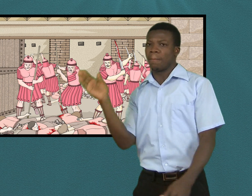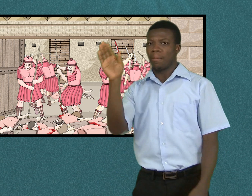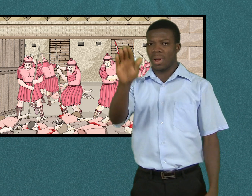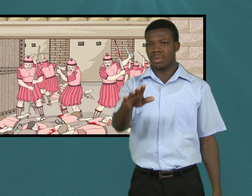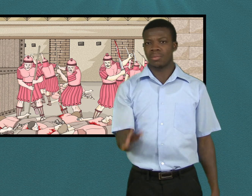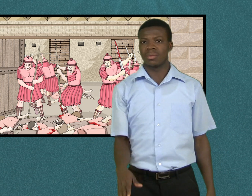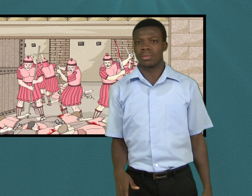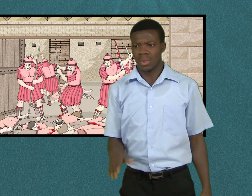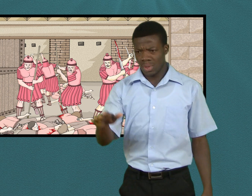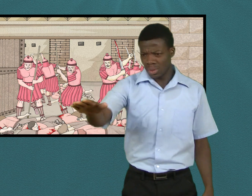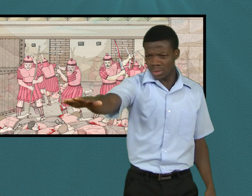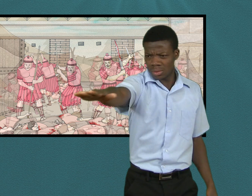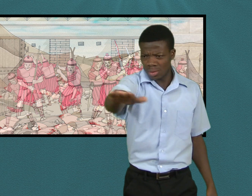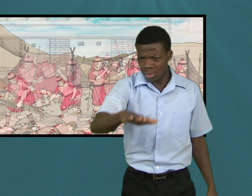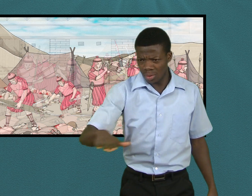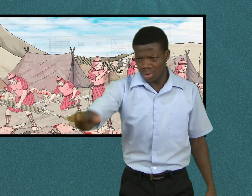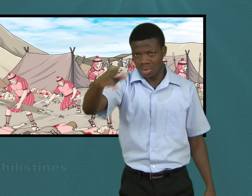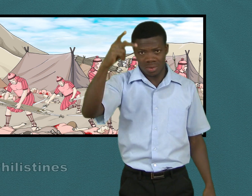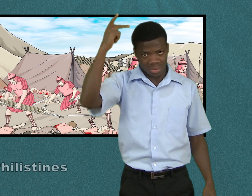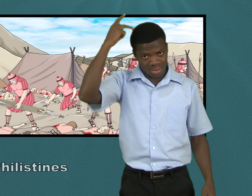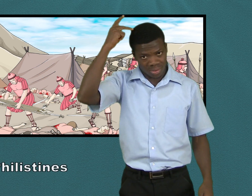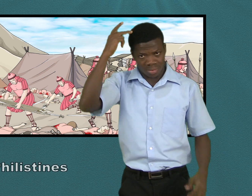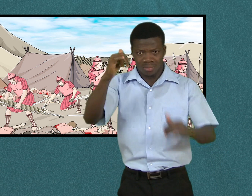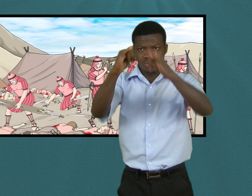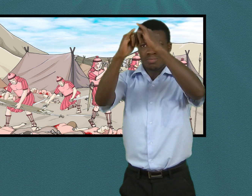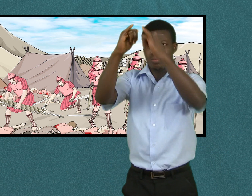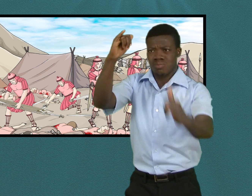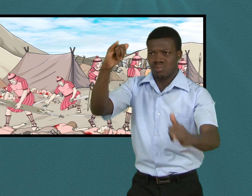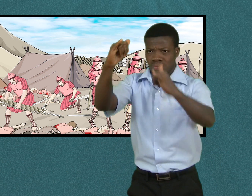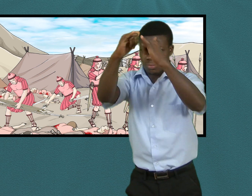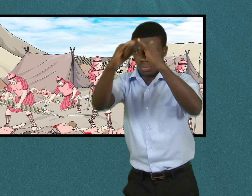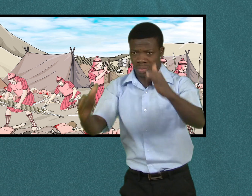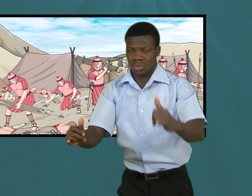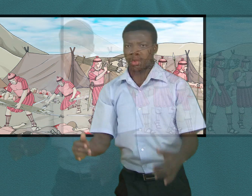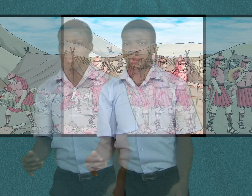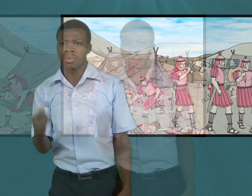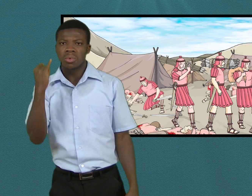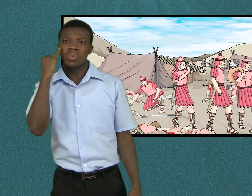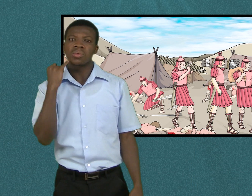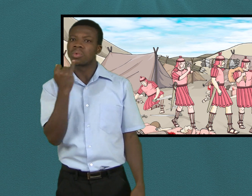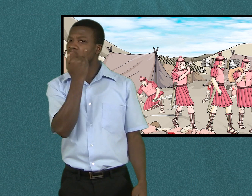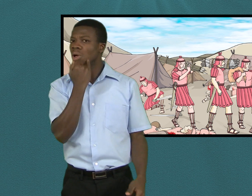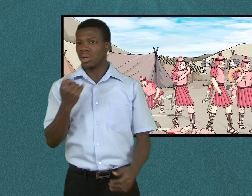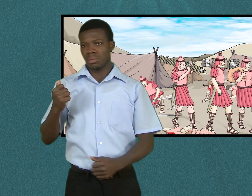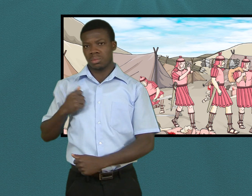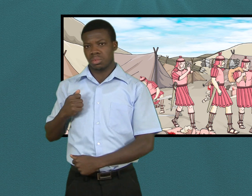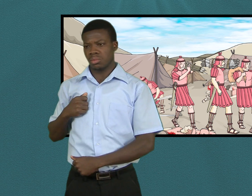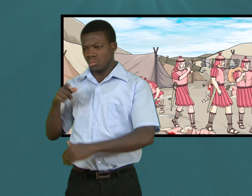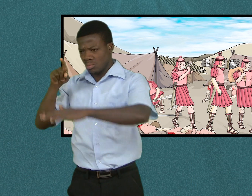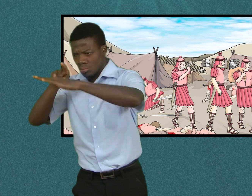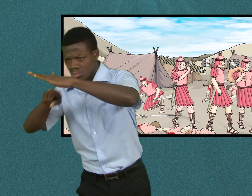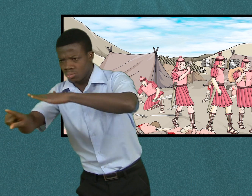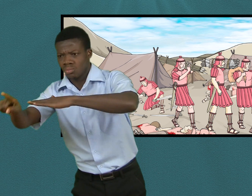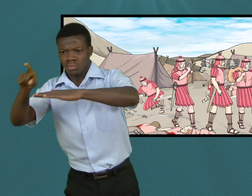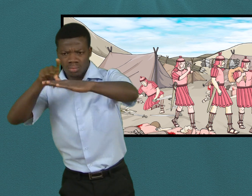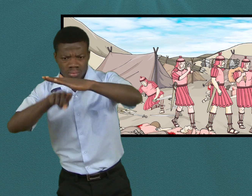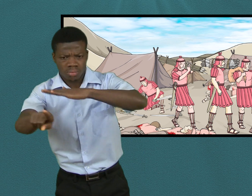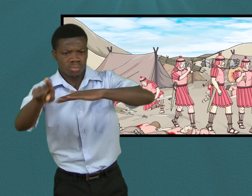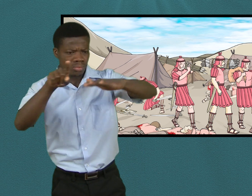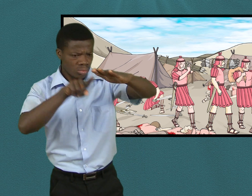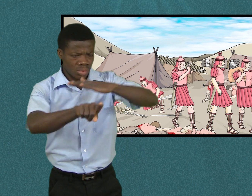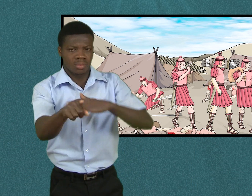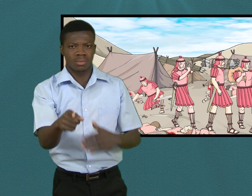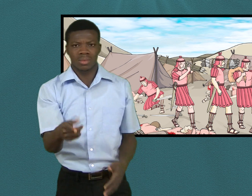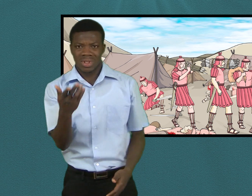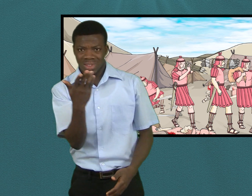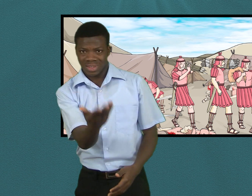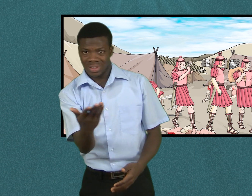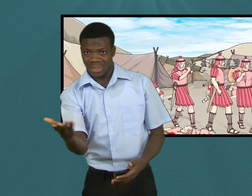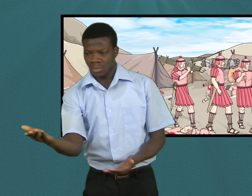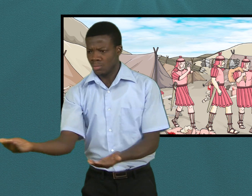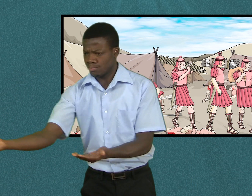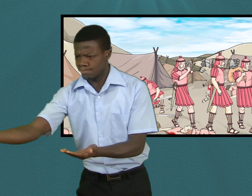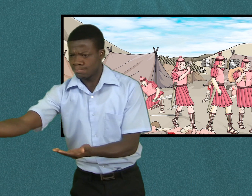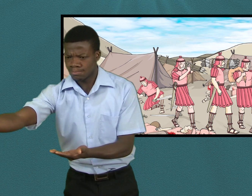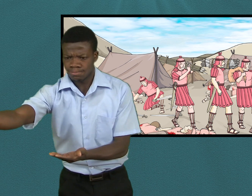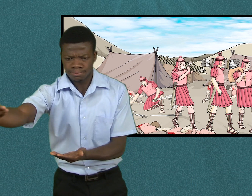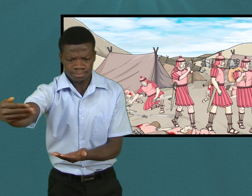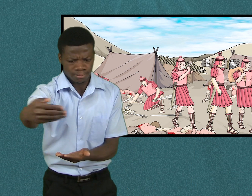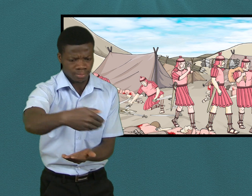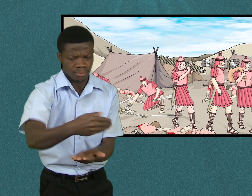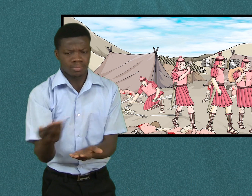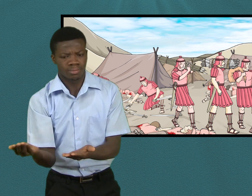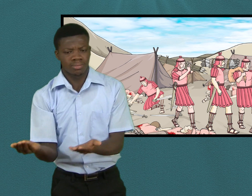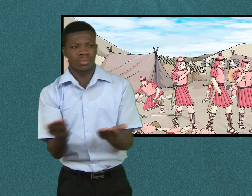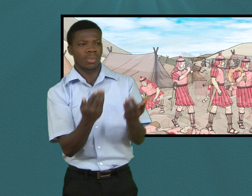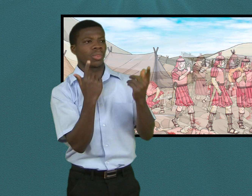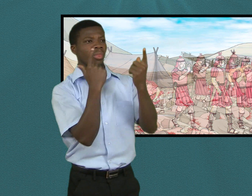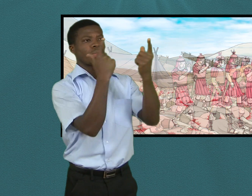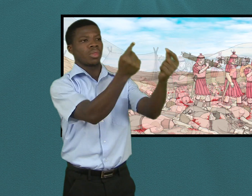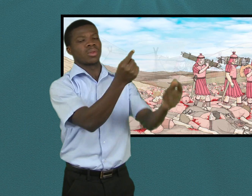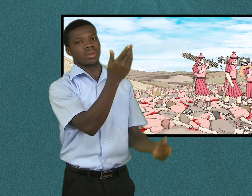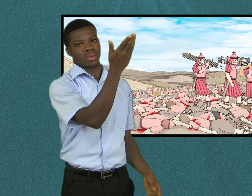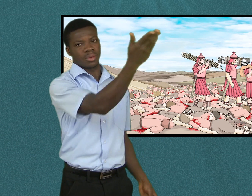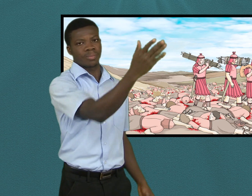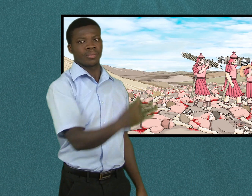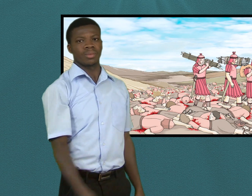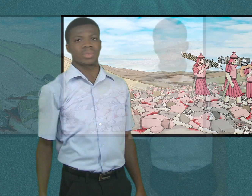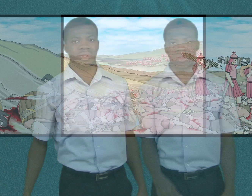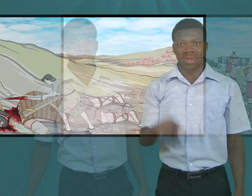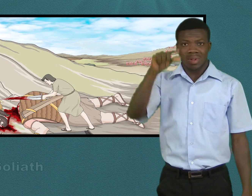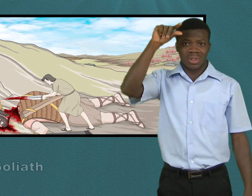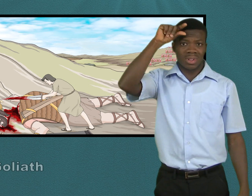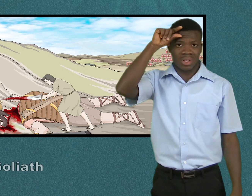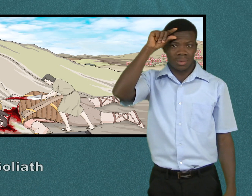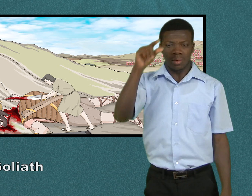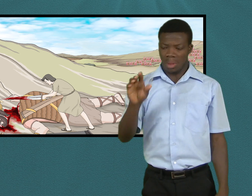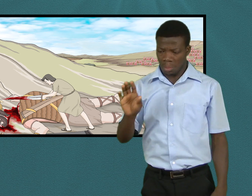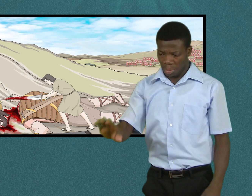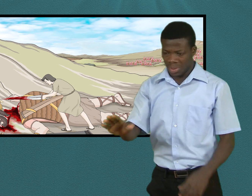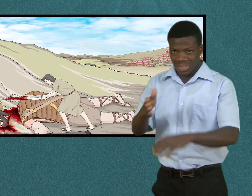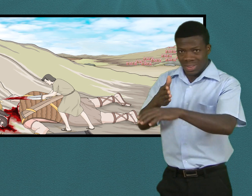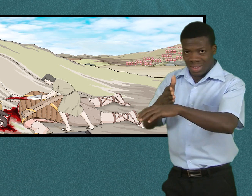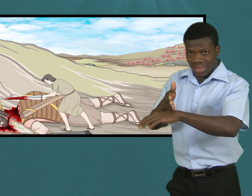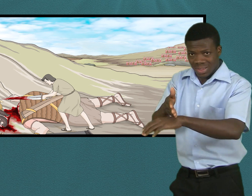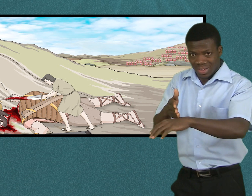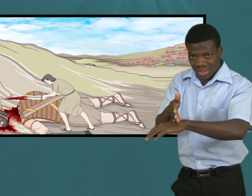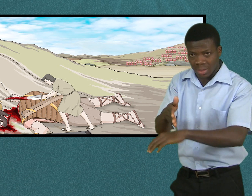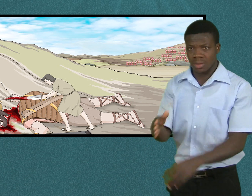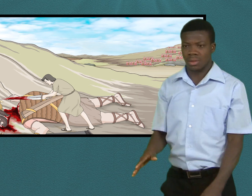When the Israelites returned from their pursuit of the Philistines, they plundered their camps.